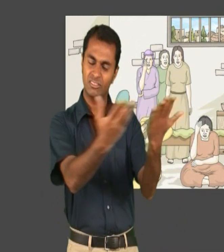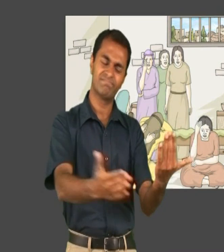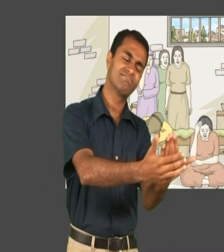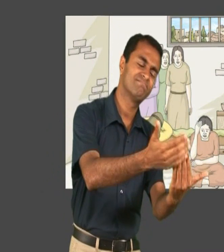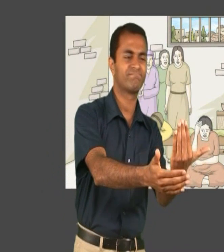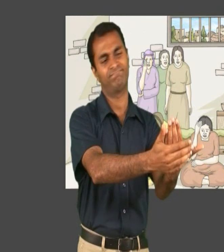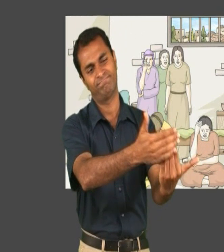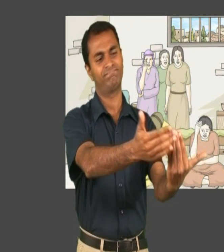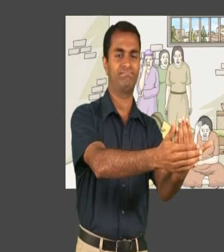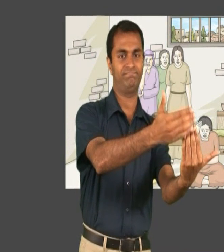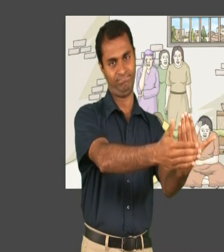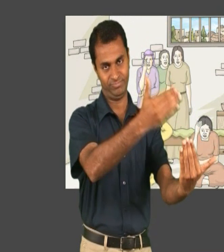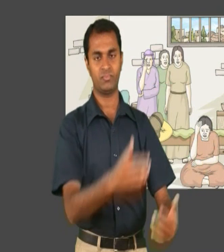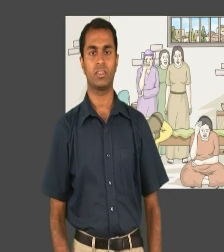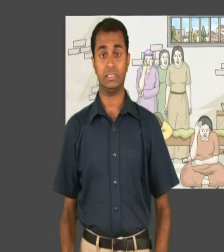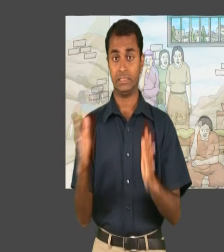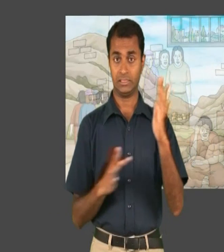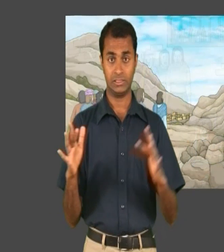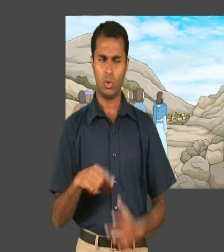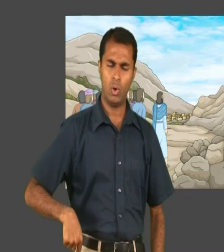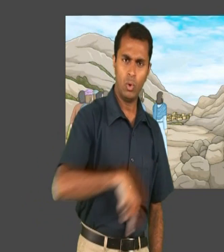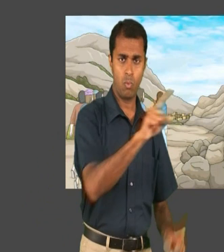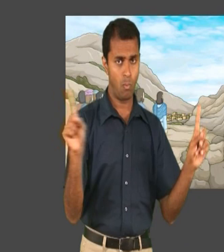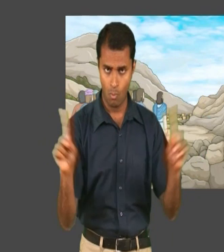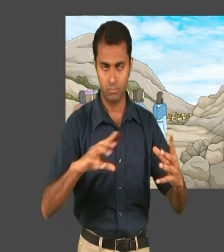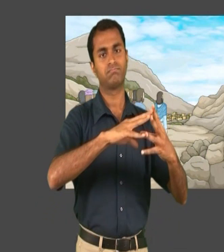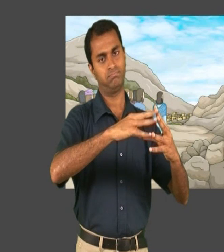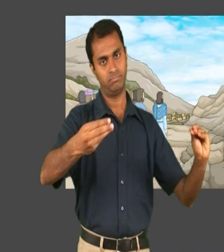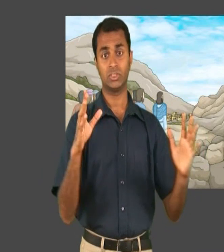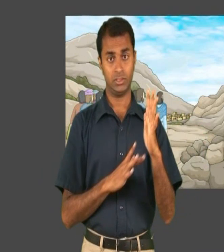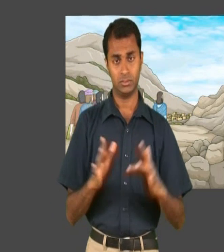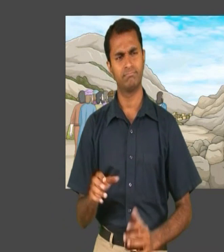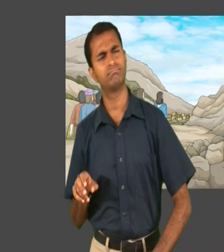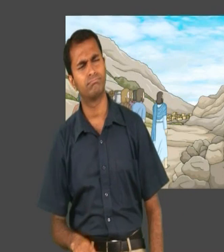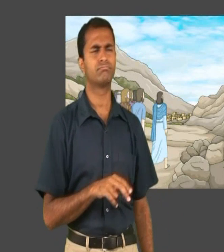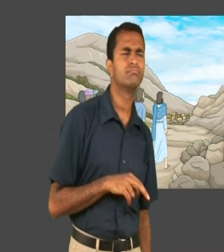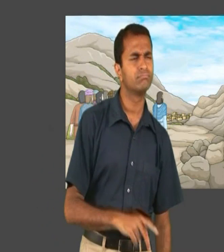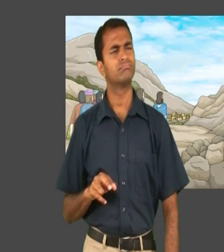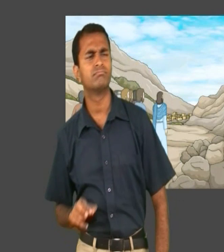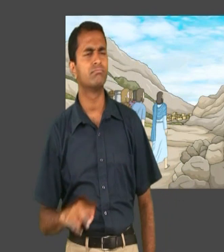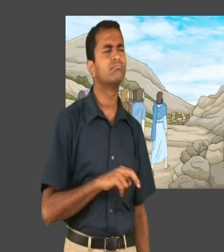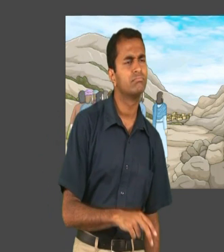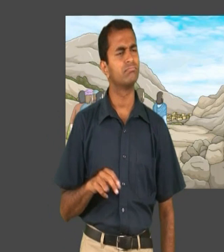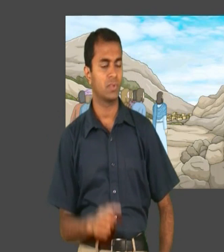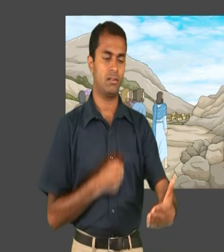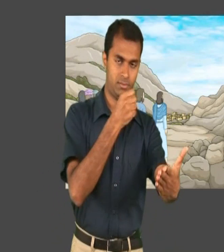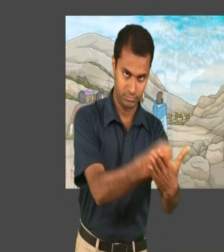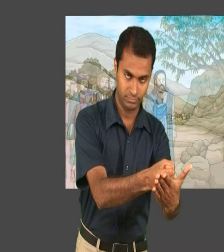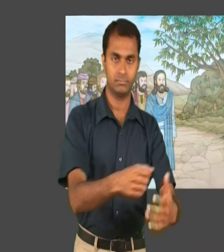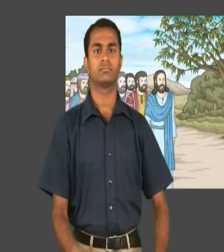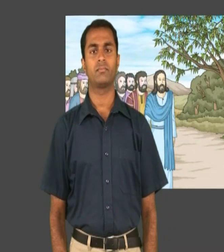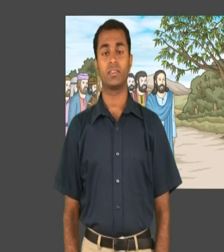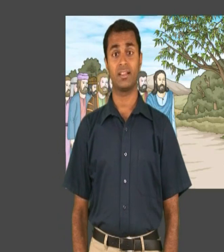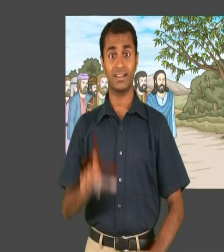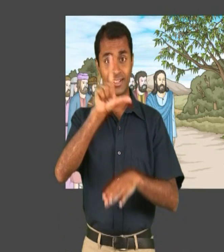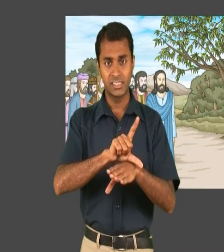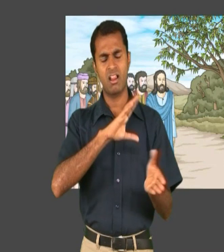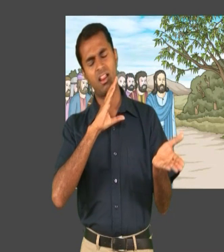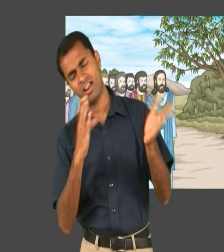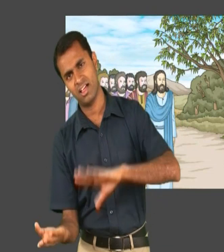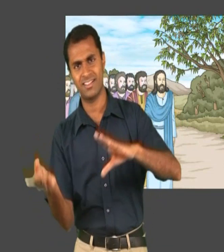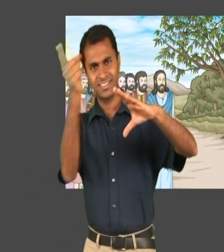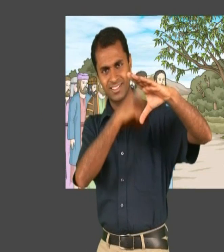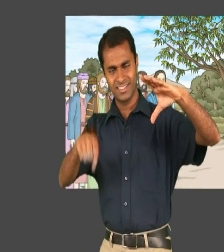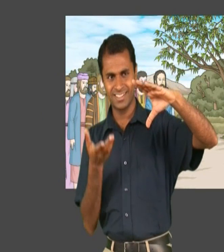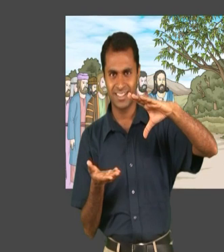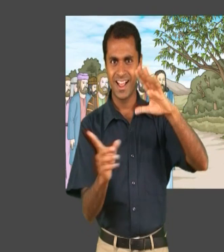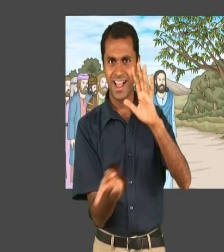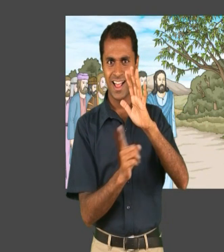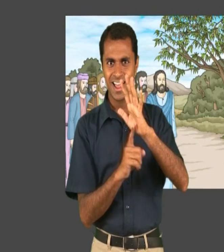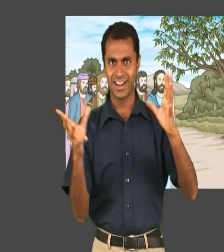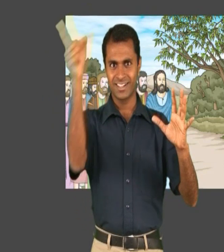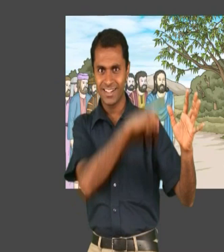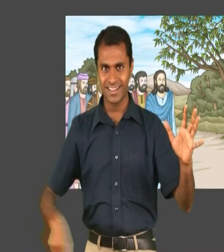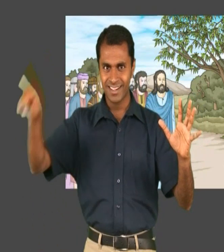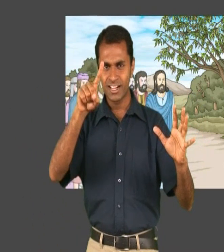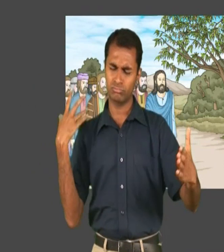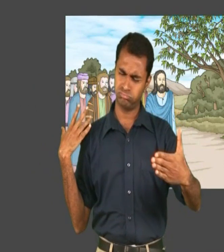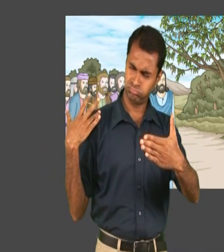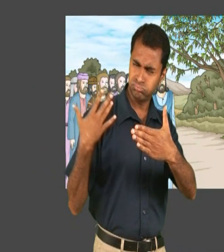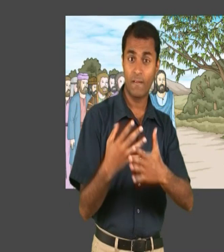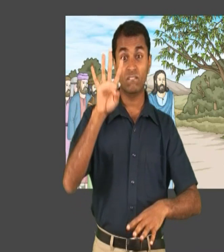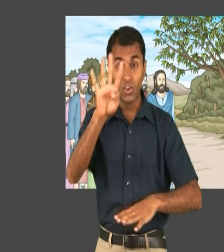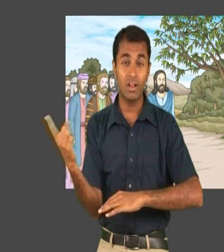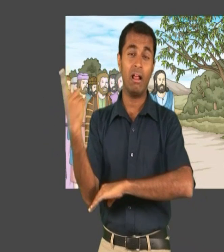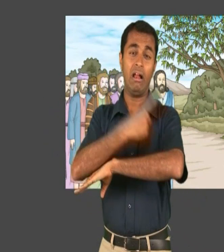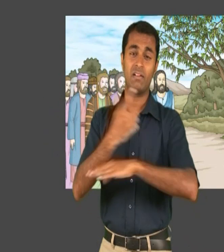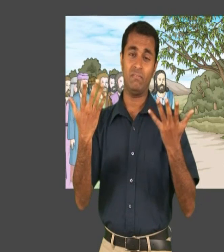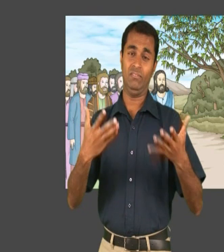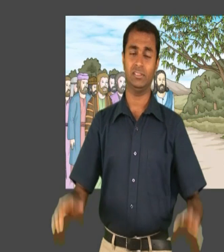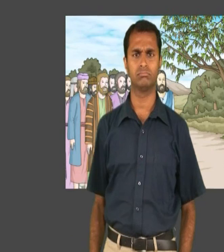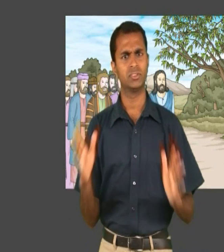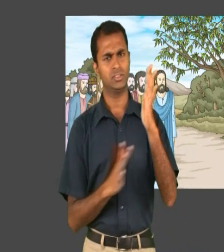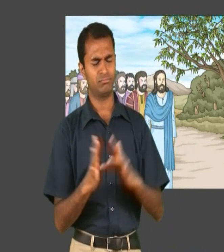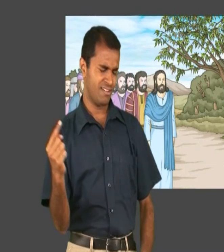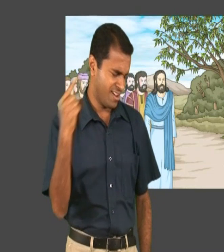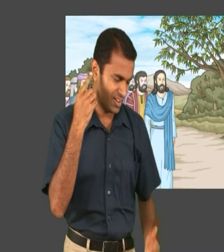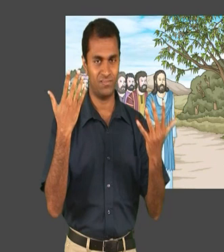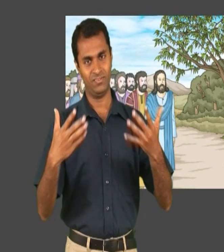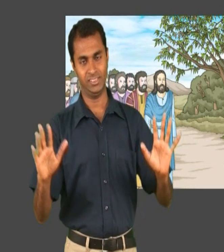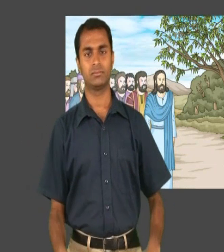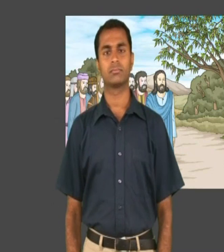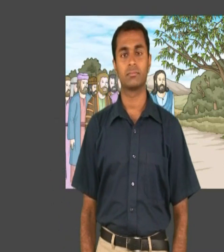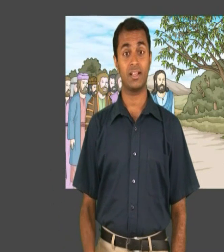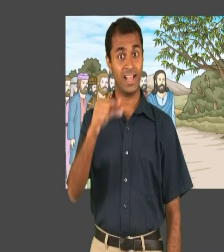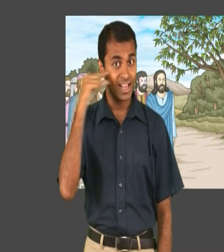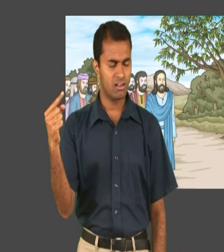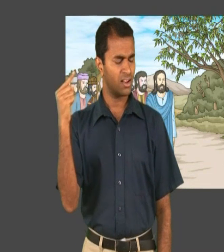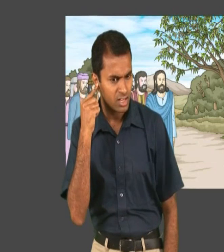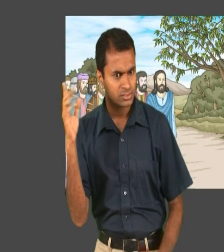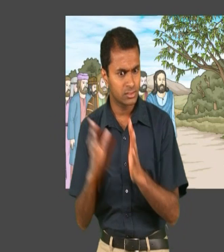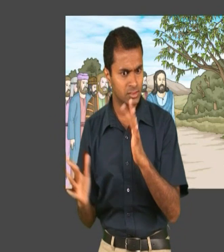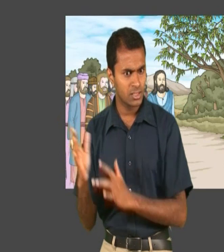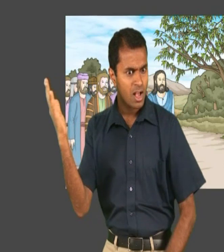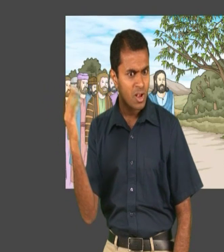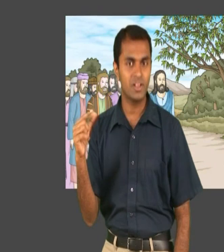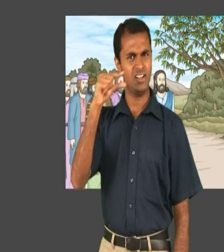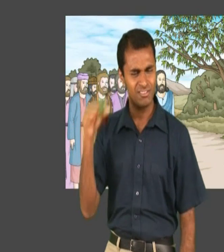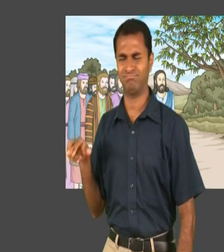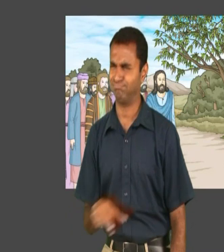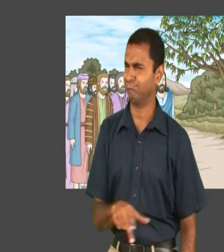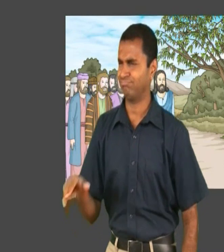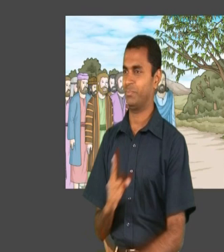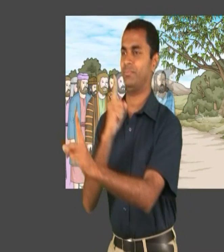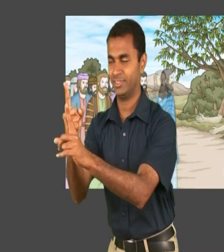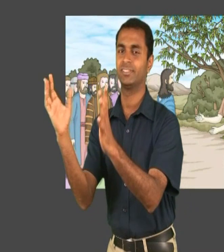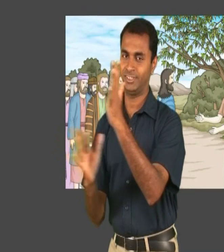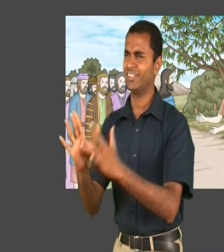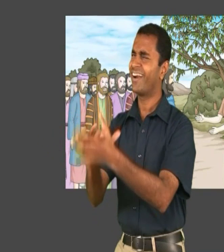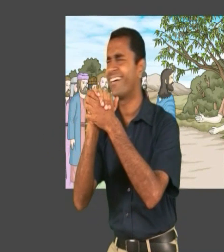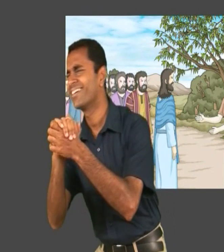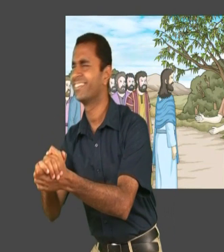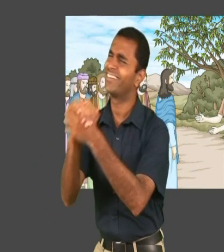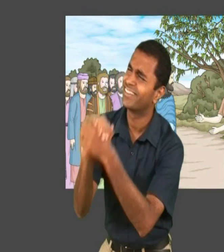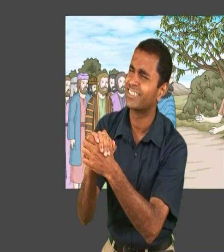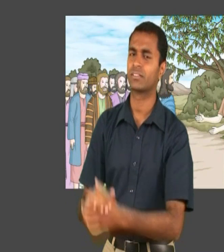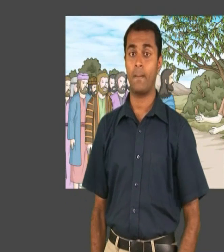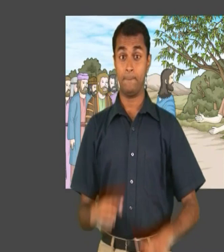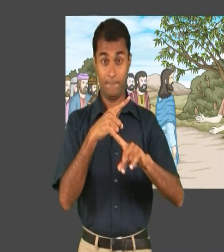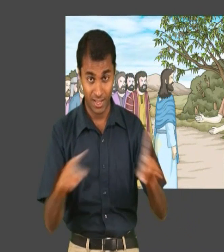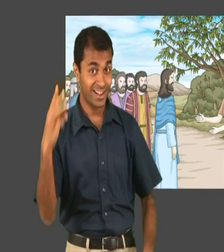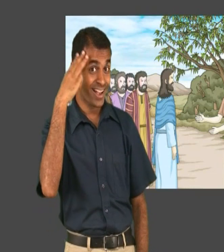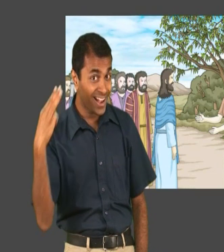So when Martha heard that Jesus was coming, she went out to meet Him; but Mary stayed at home.